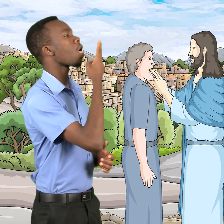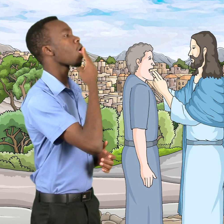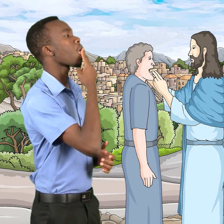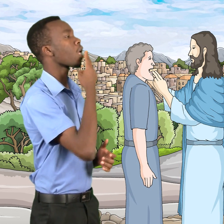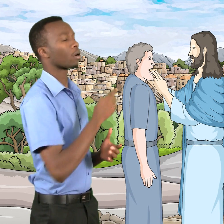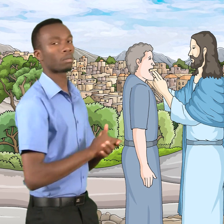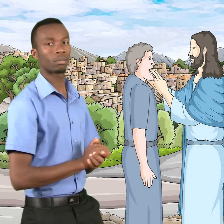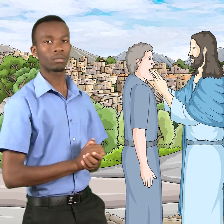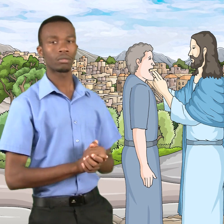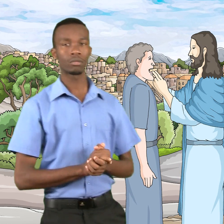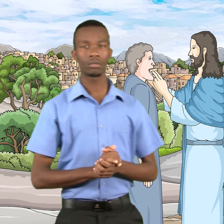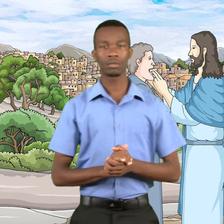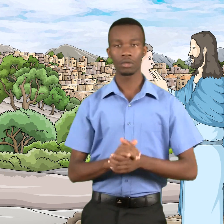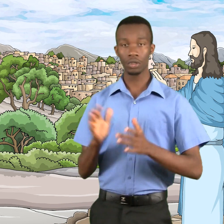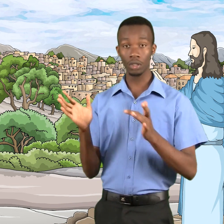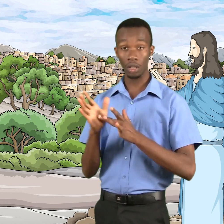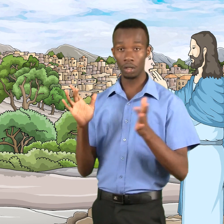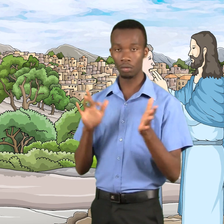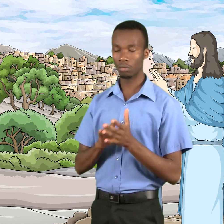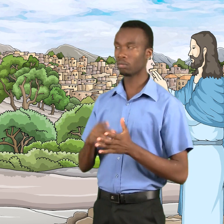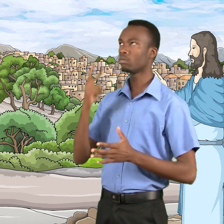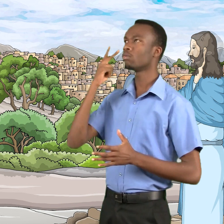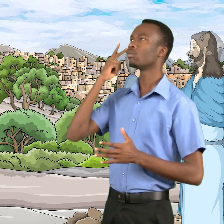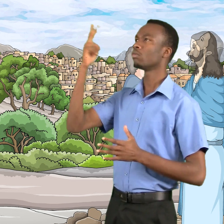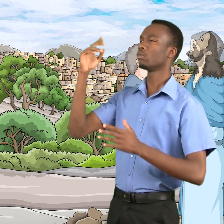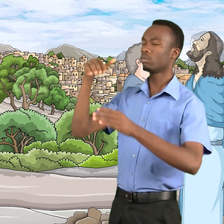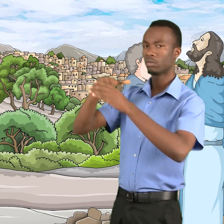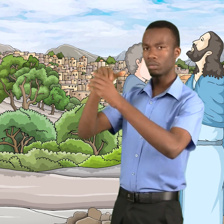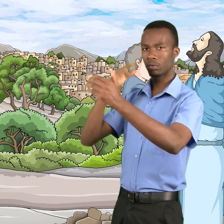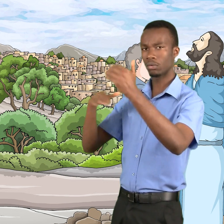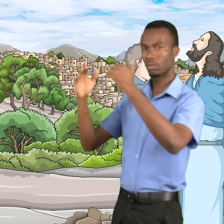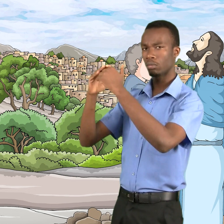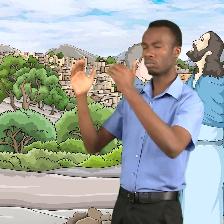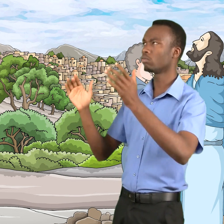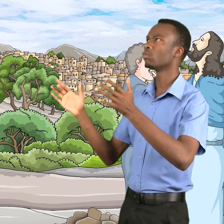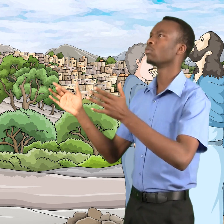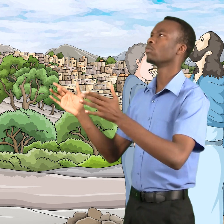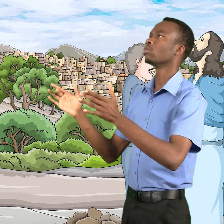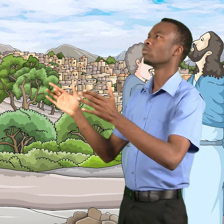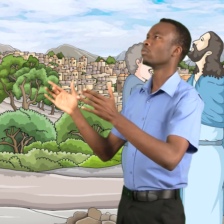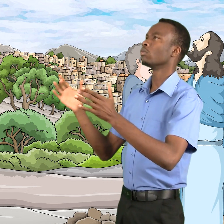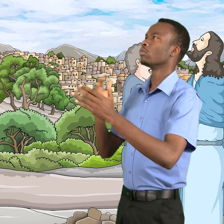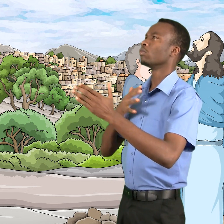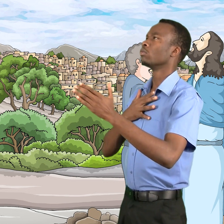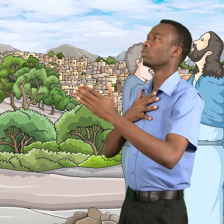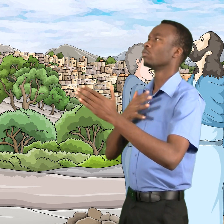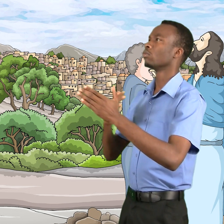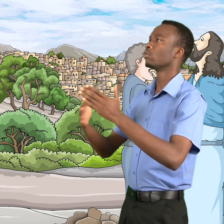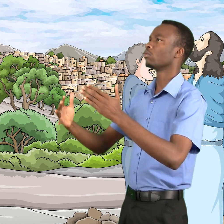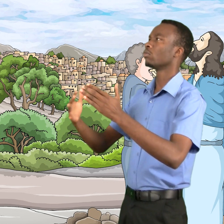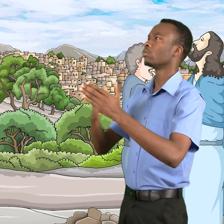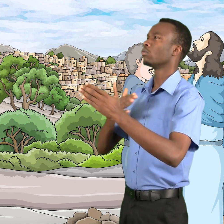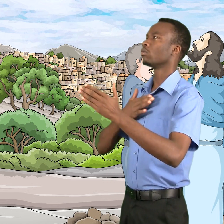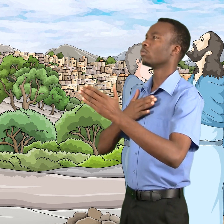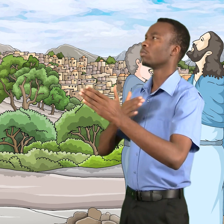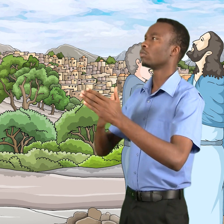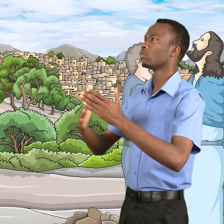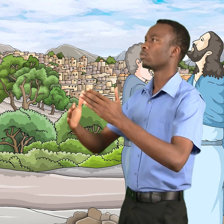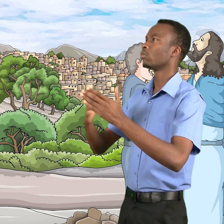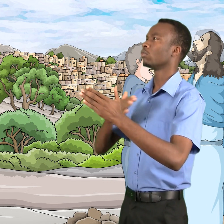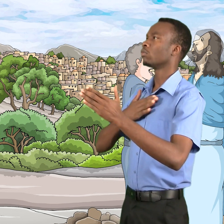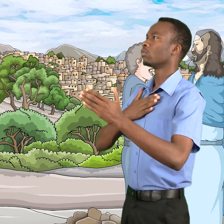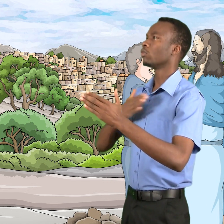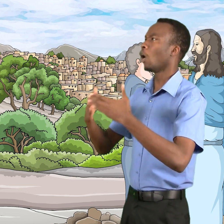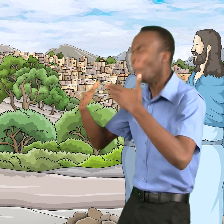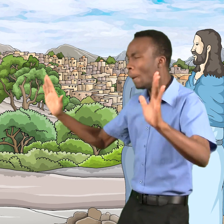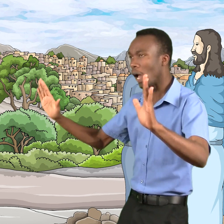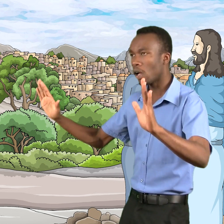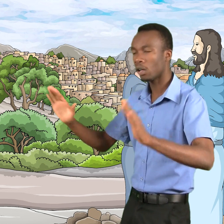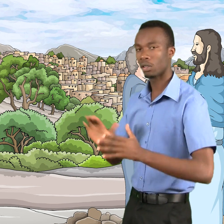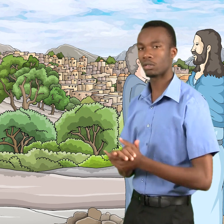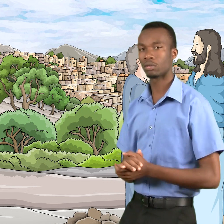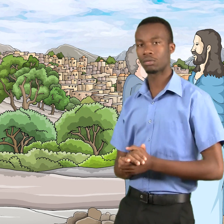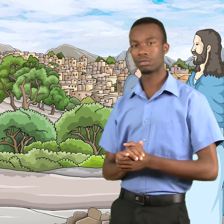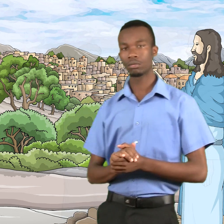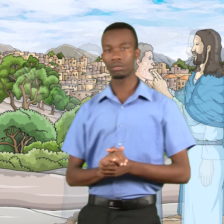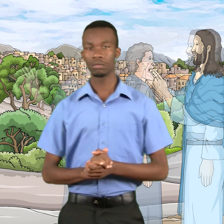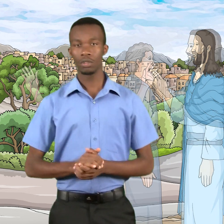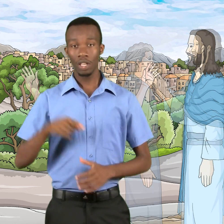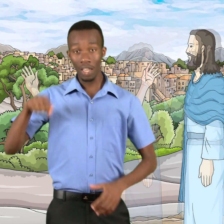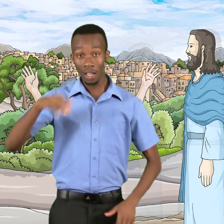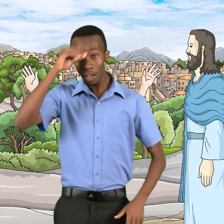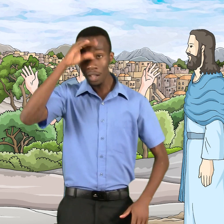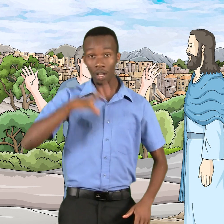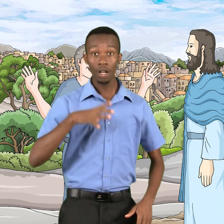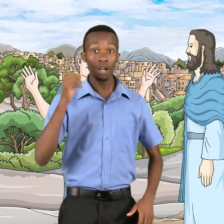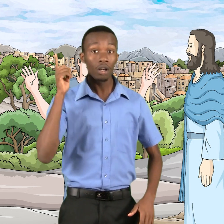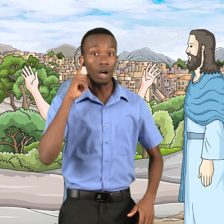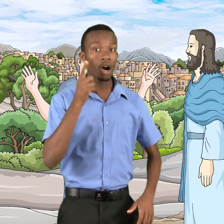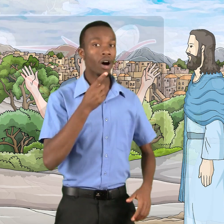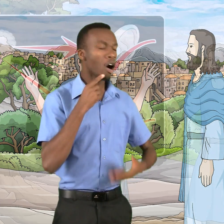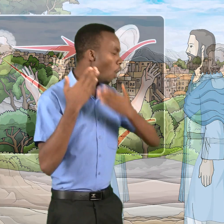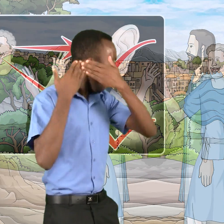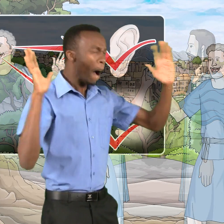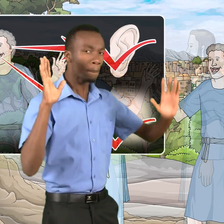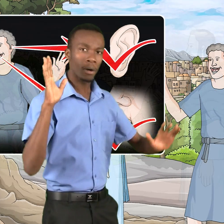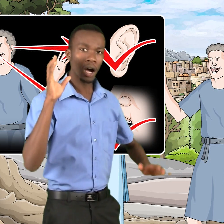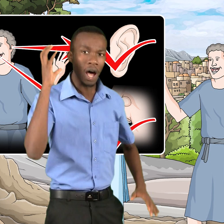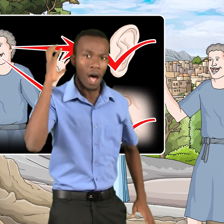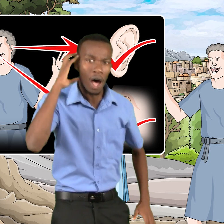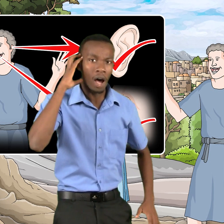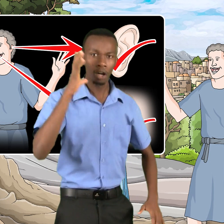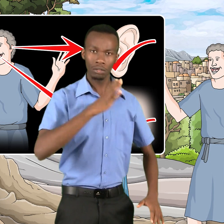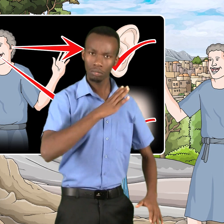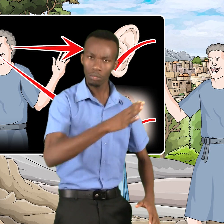And looking up to heaven, He sighed deeply and said to him, “Ephphatha!” (which means, “Be opened!”).